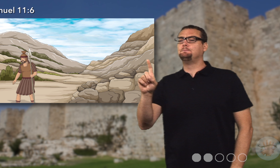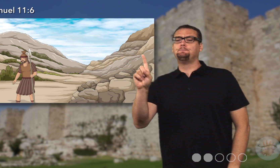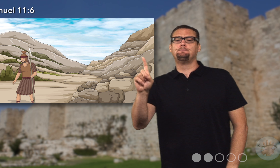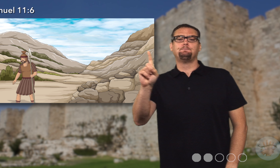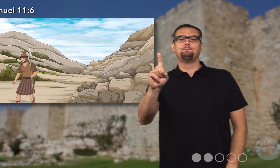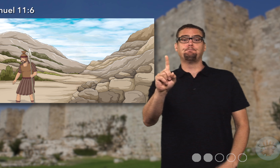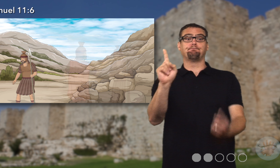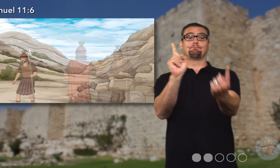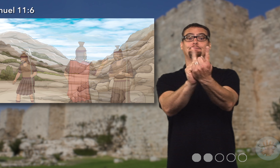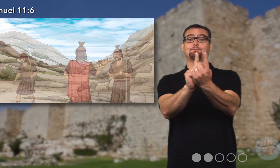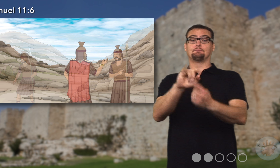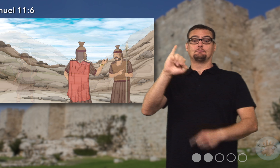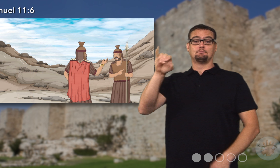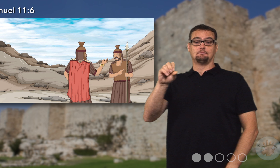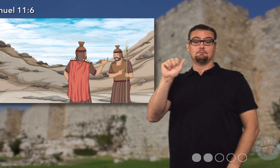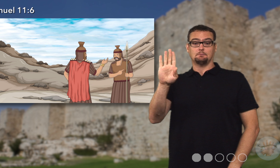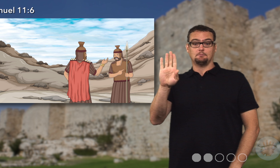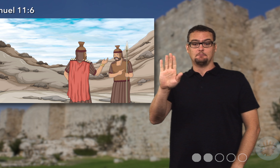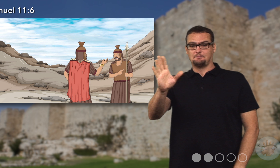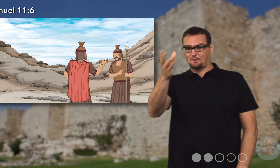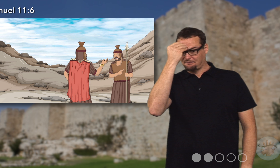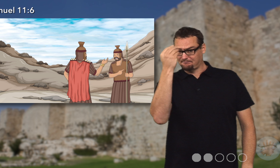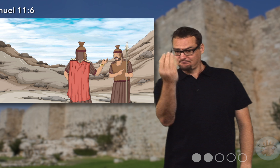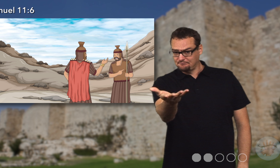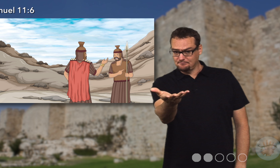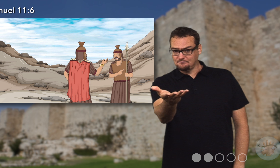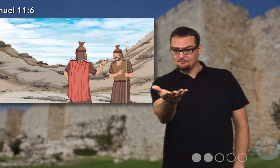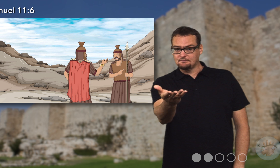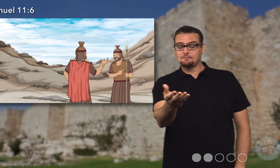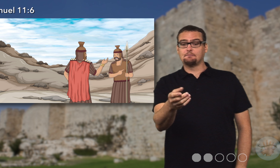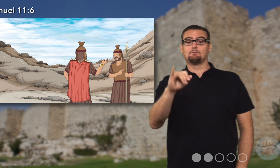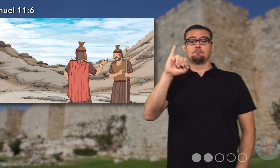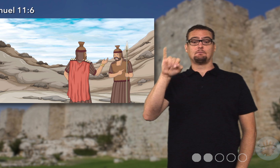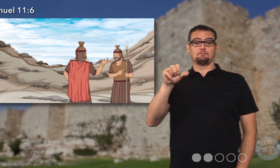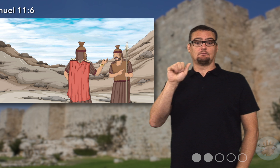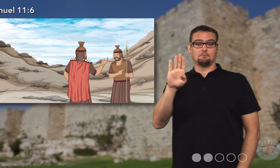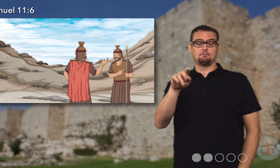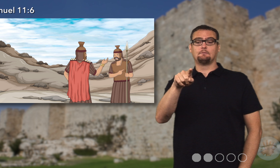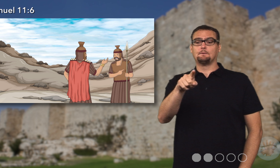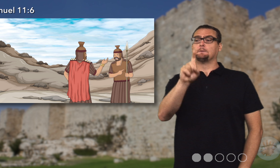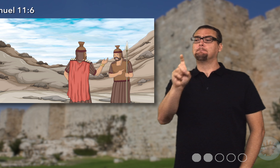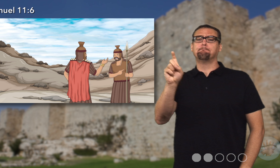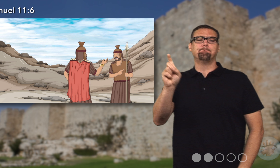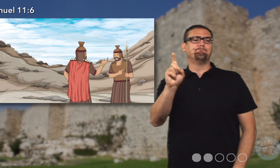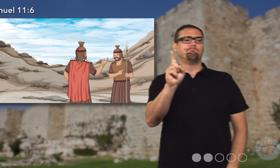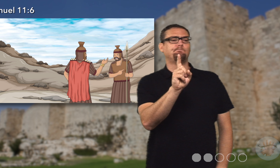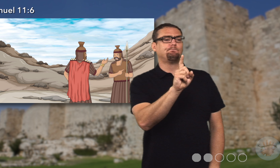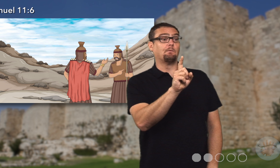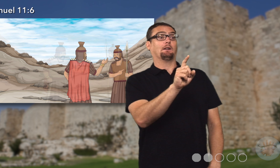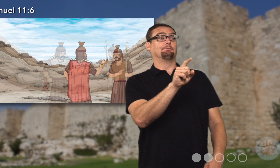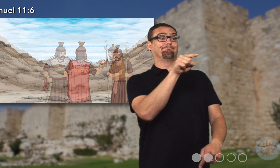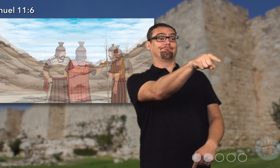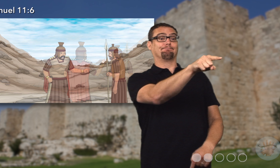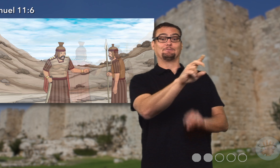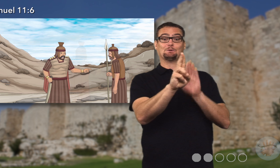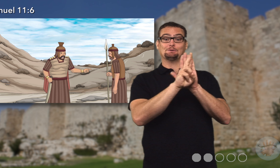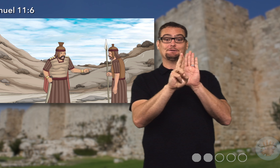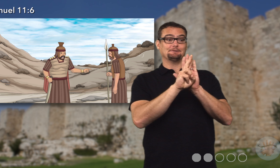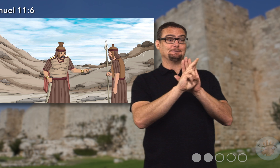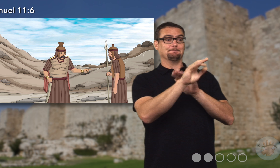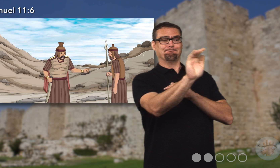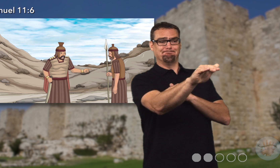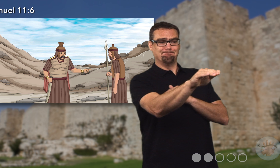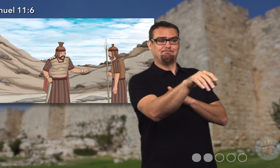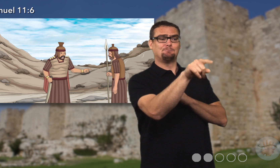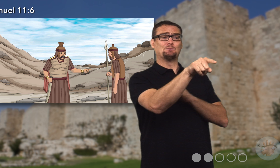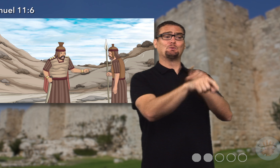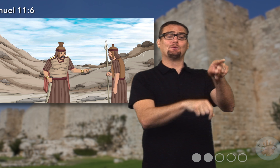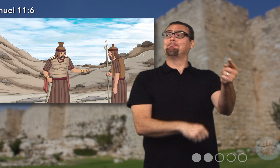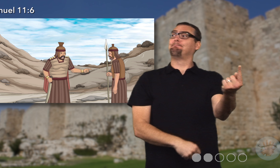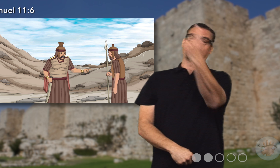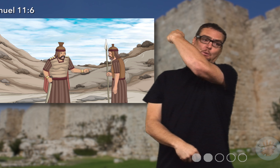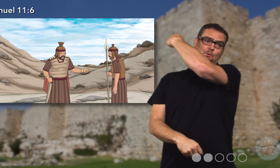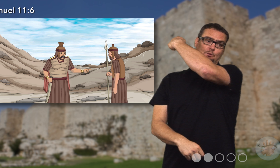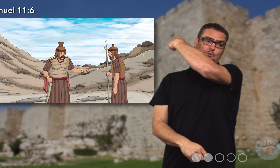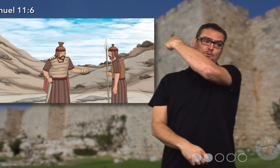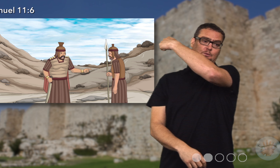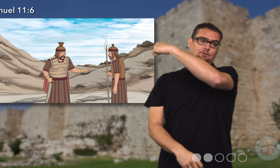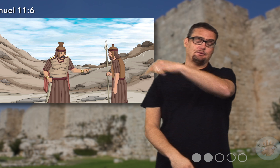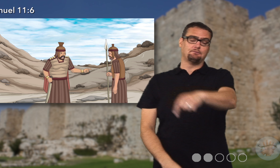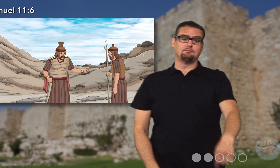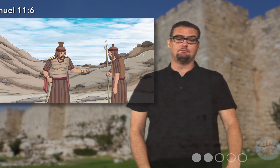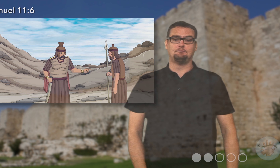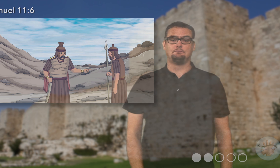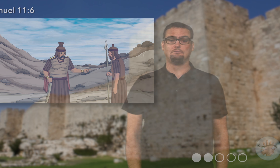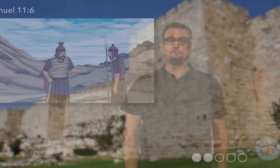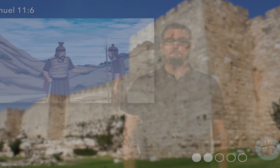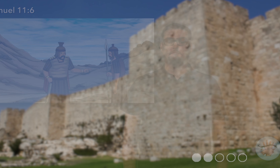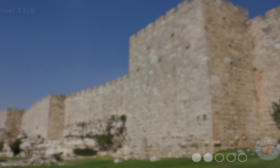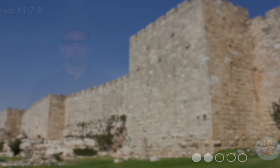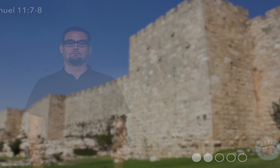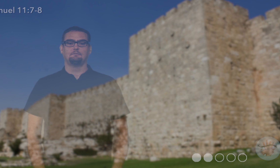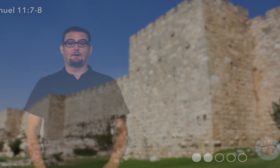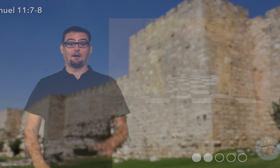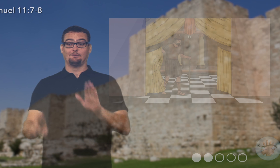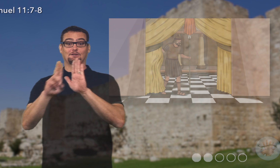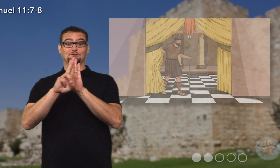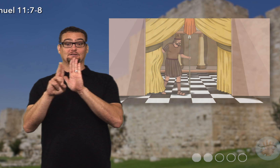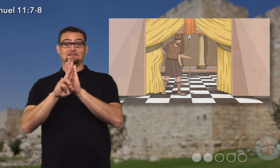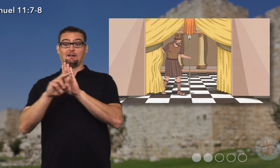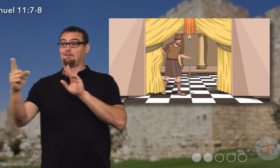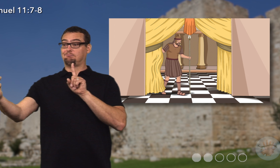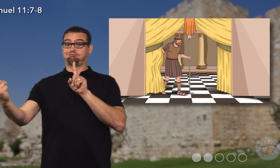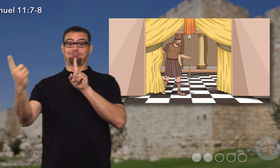So Joab sent him to David.